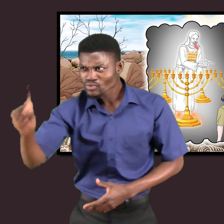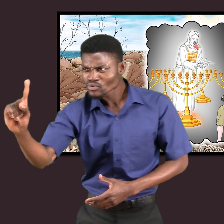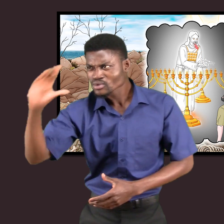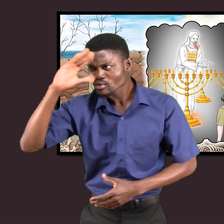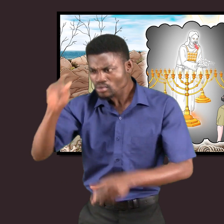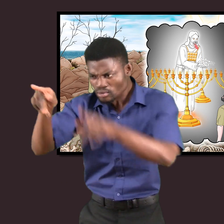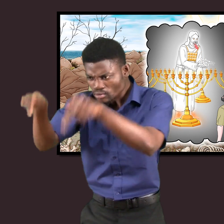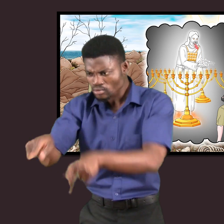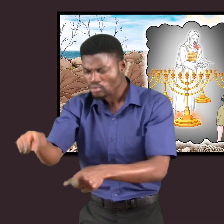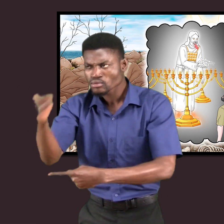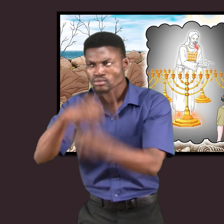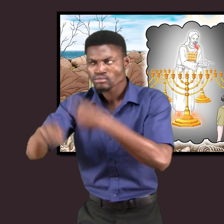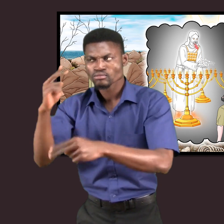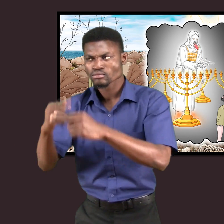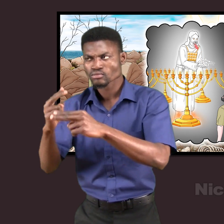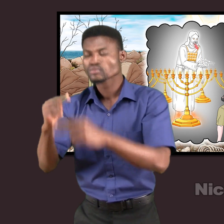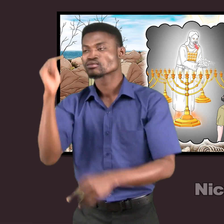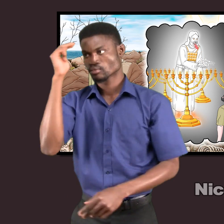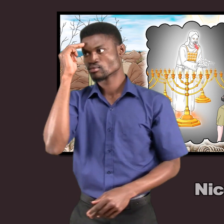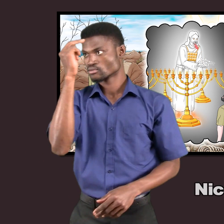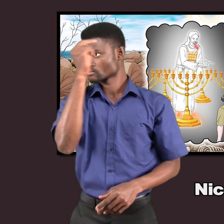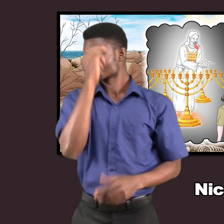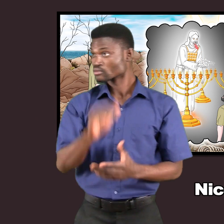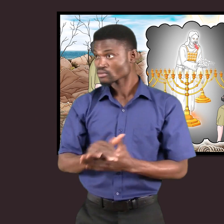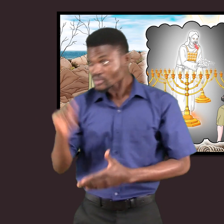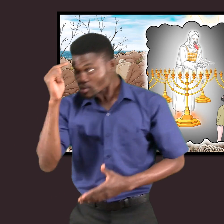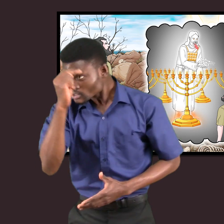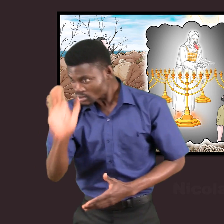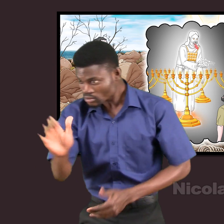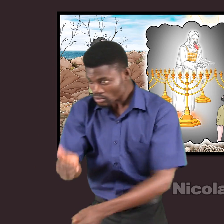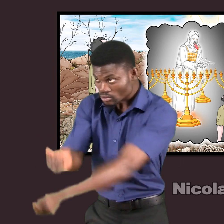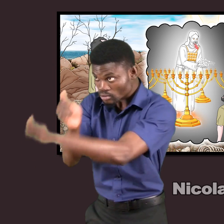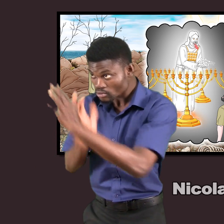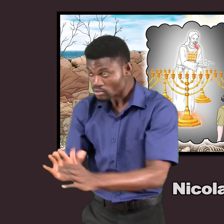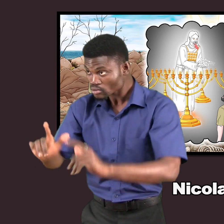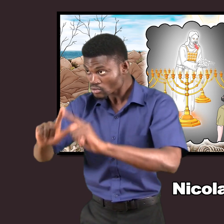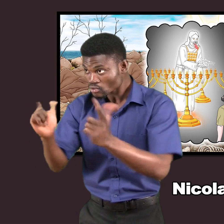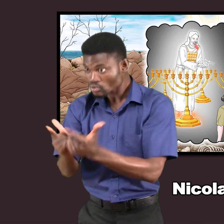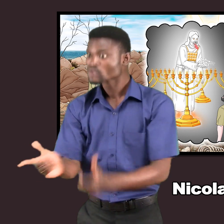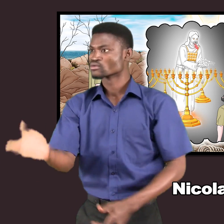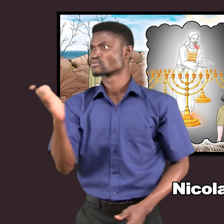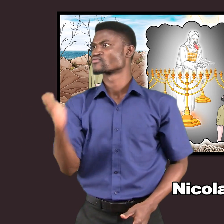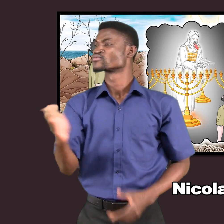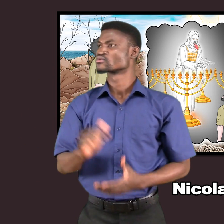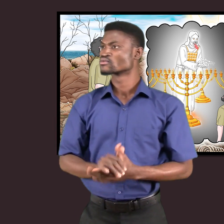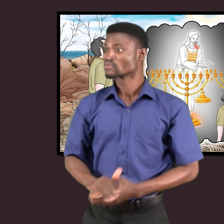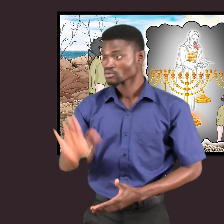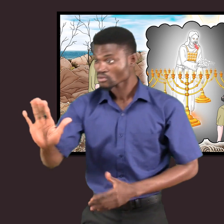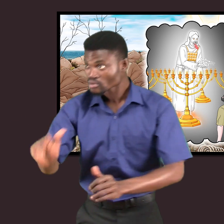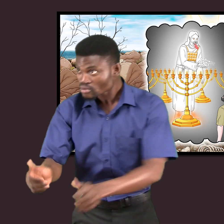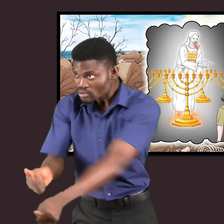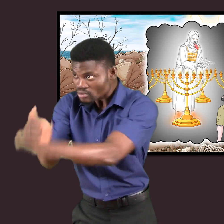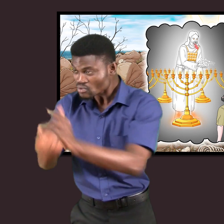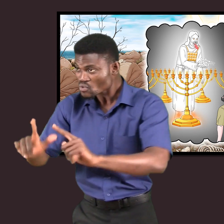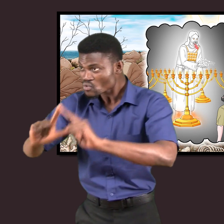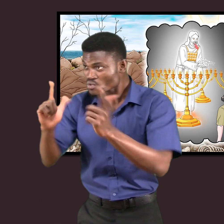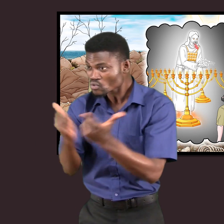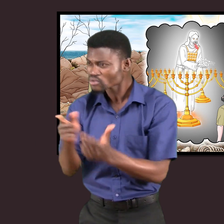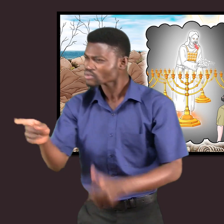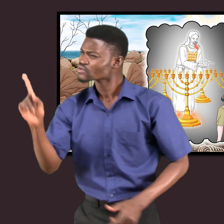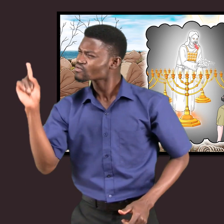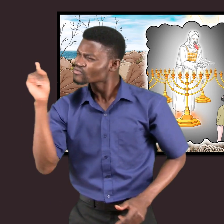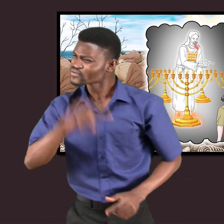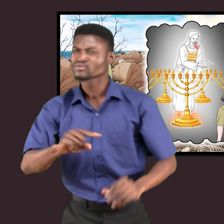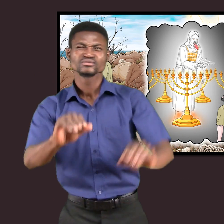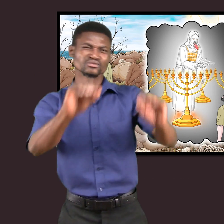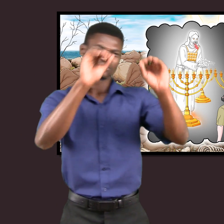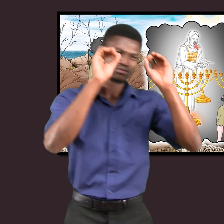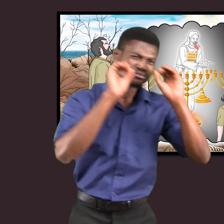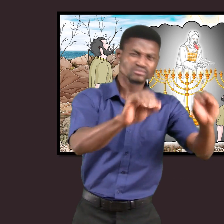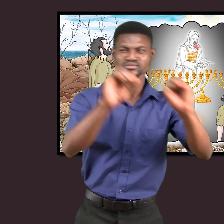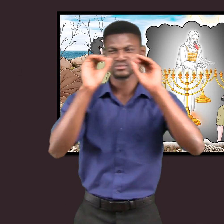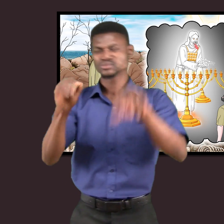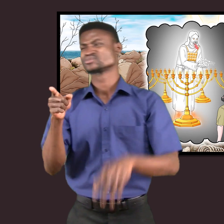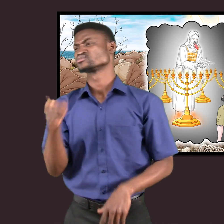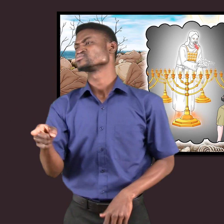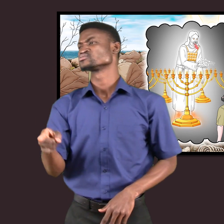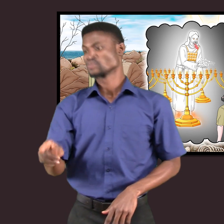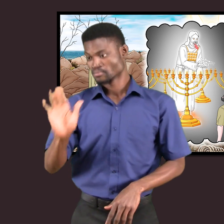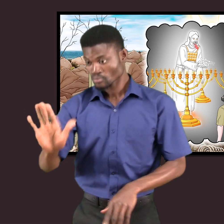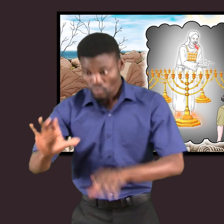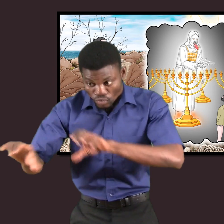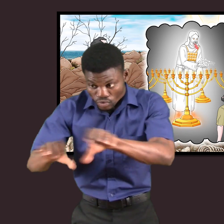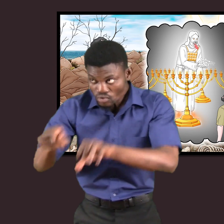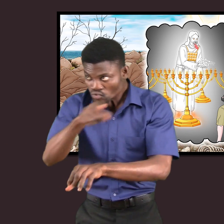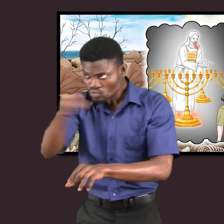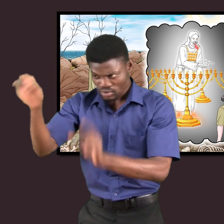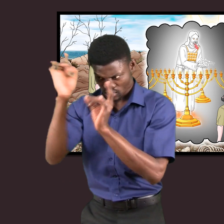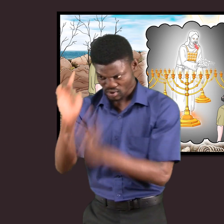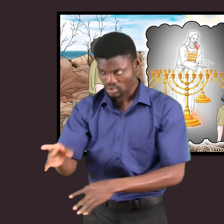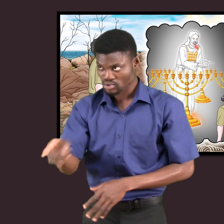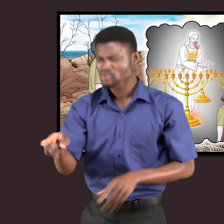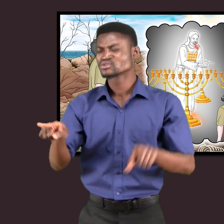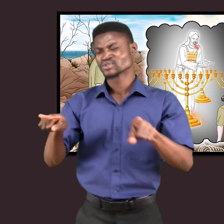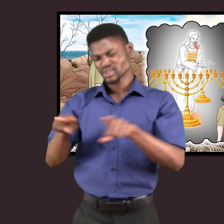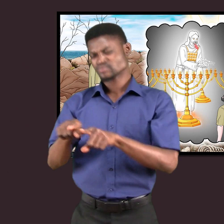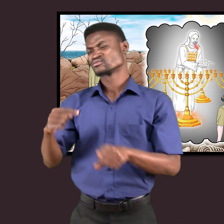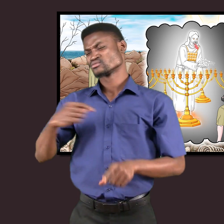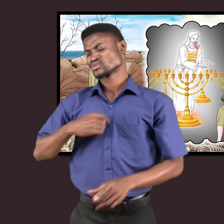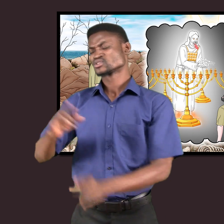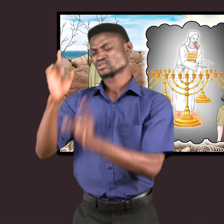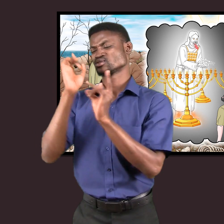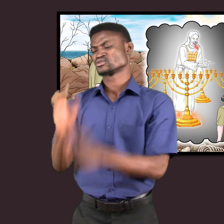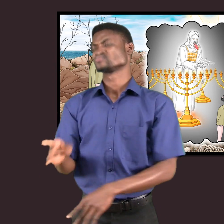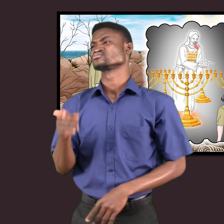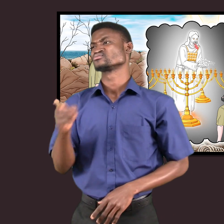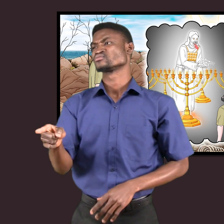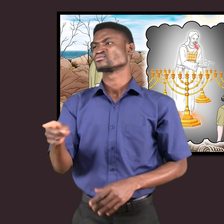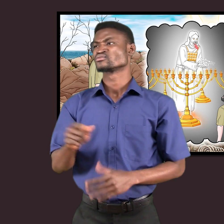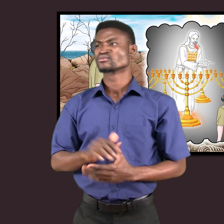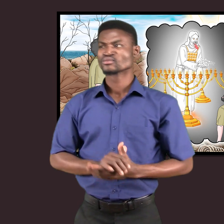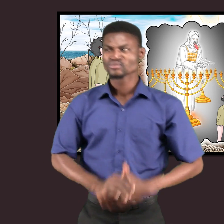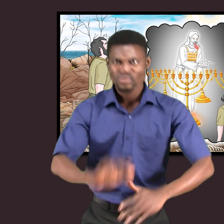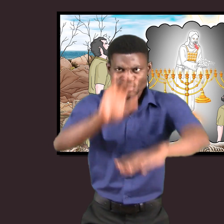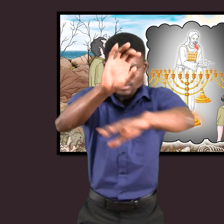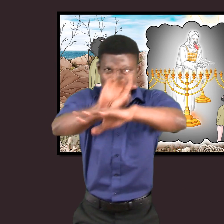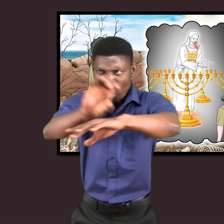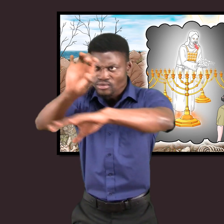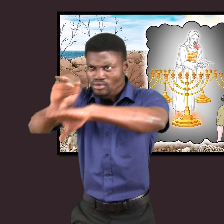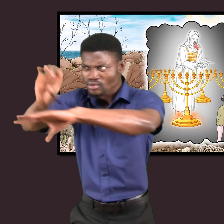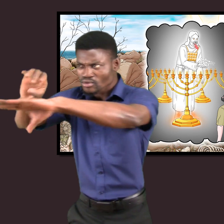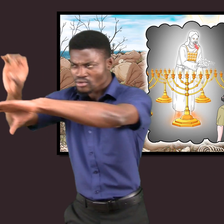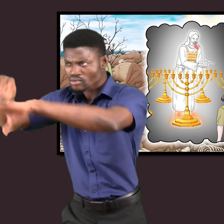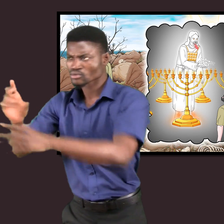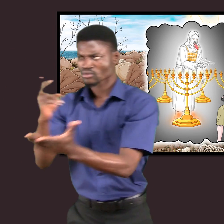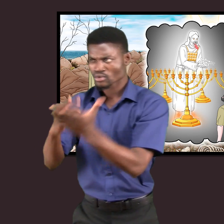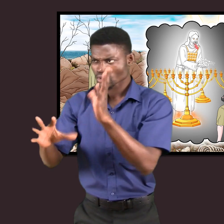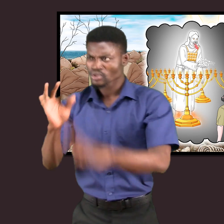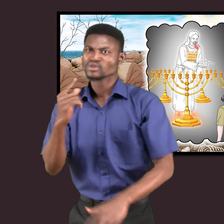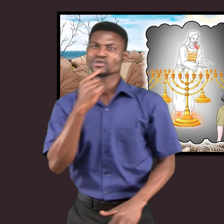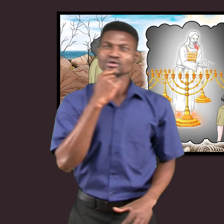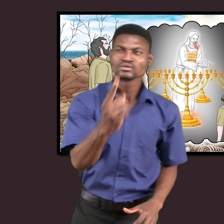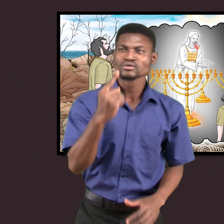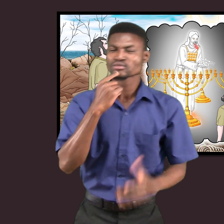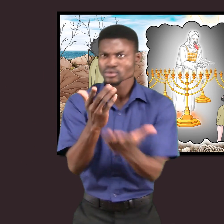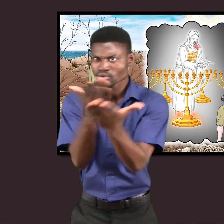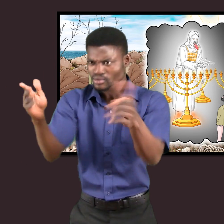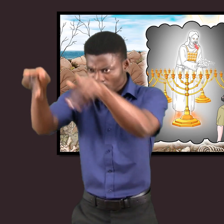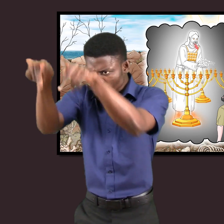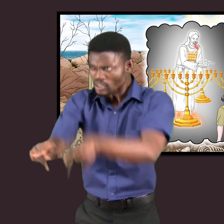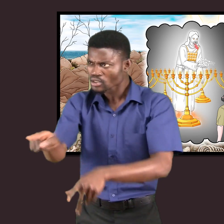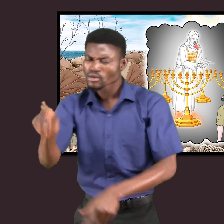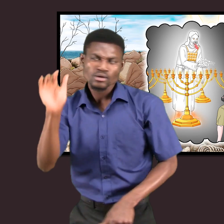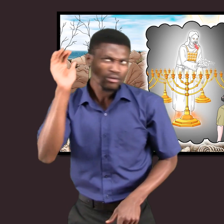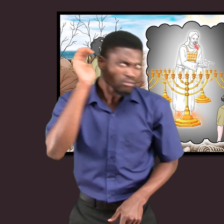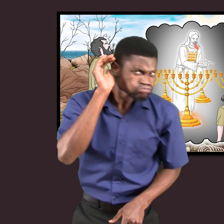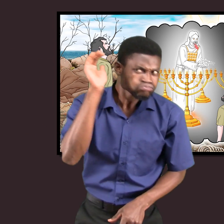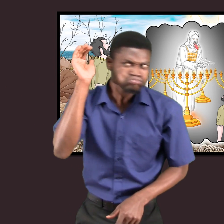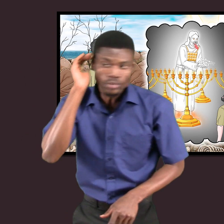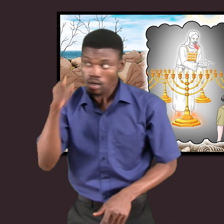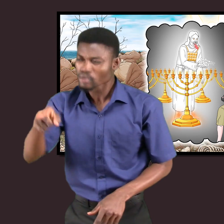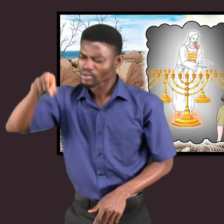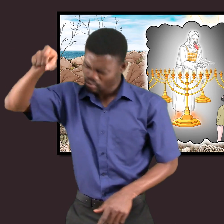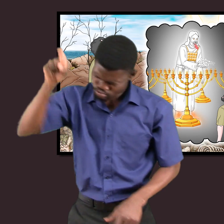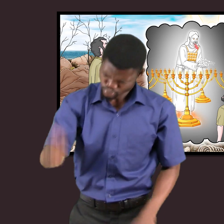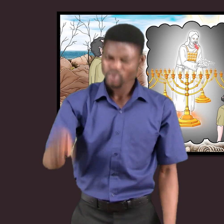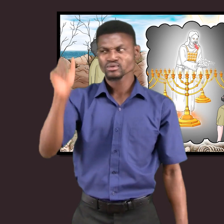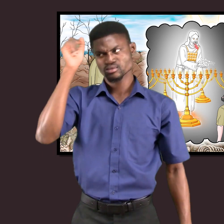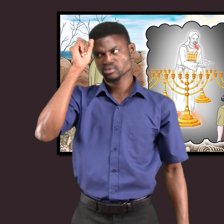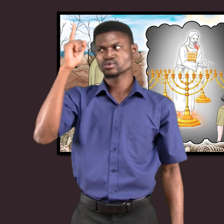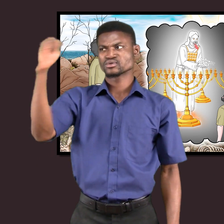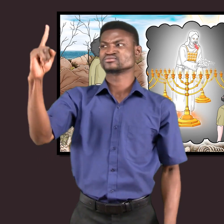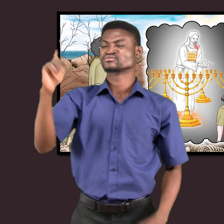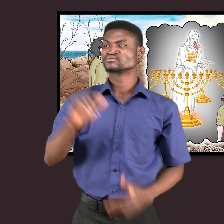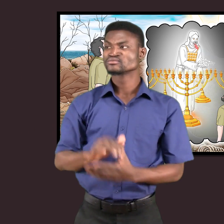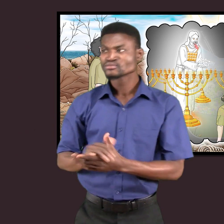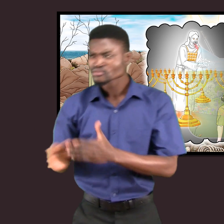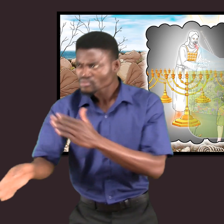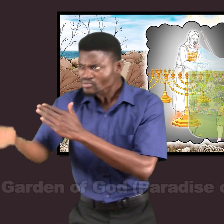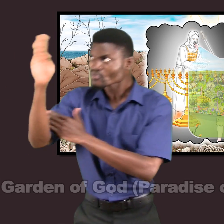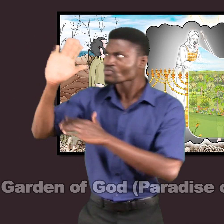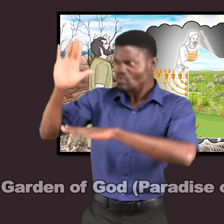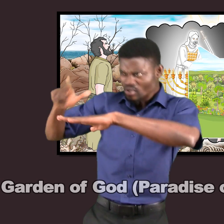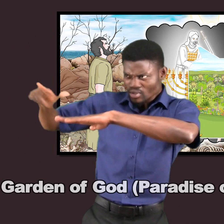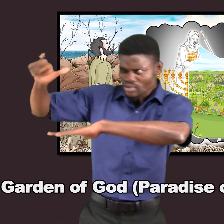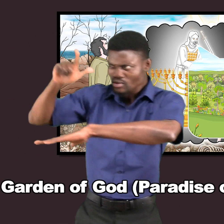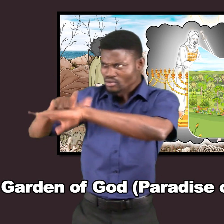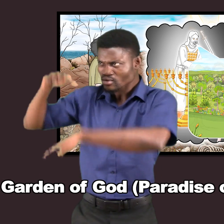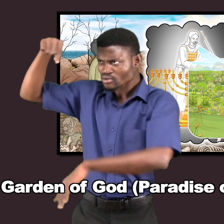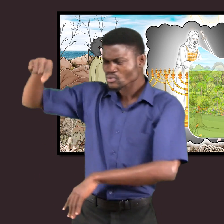But you have this to your credit: You hate the works of the Nicolaitans, which I also hate. He who has an ear, let him hear what the Spirit says to the churches.